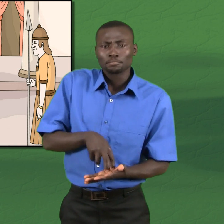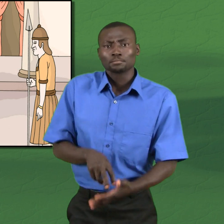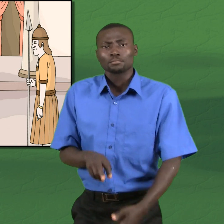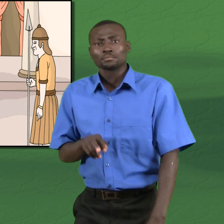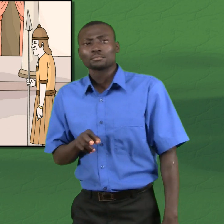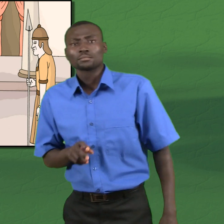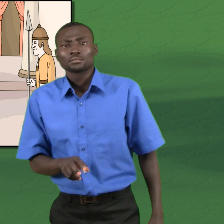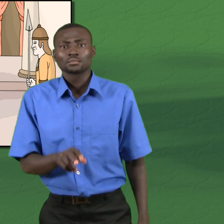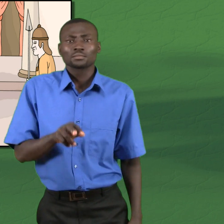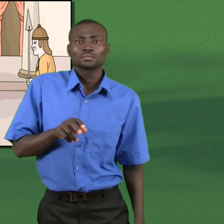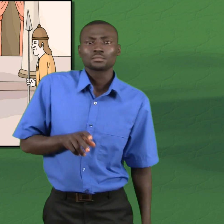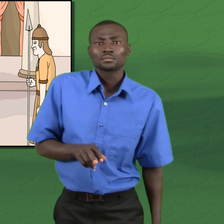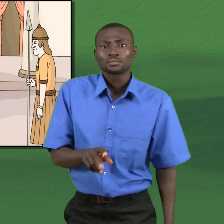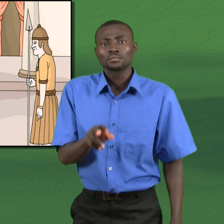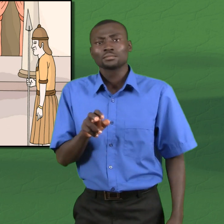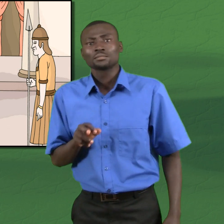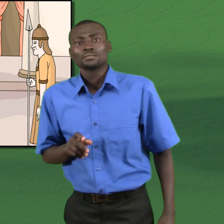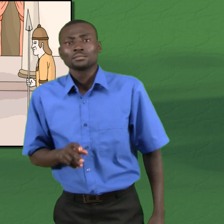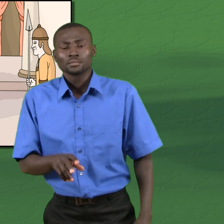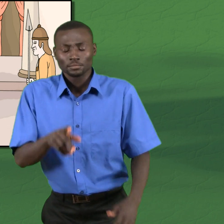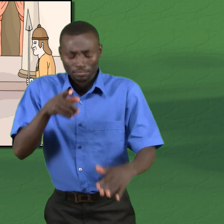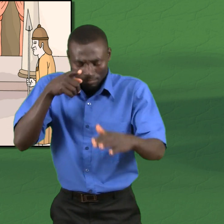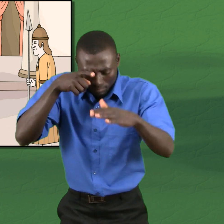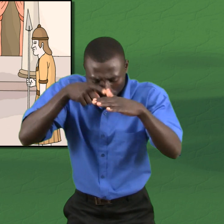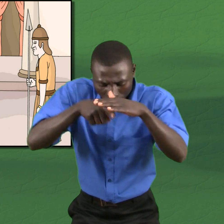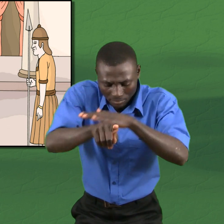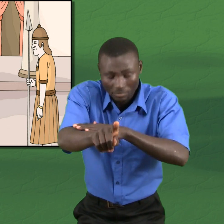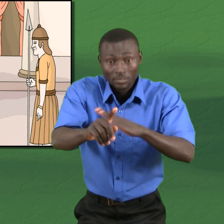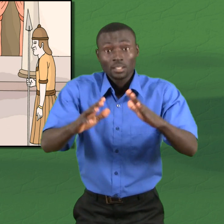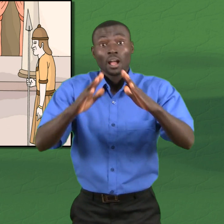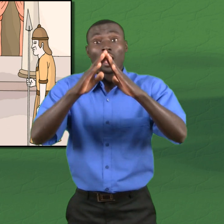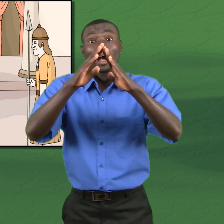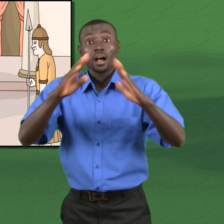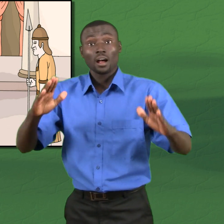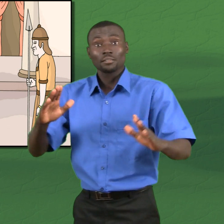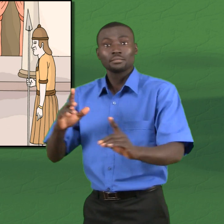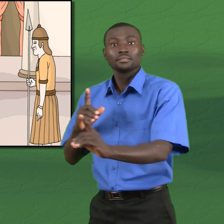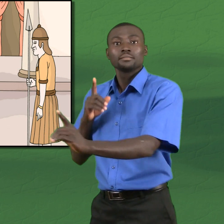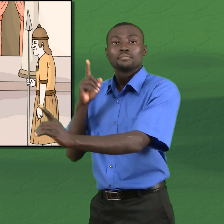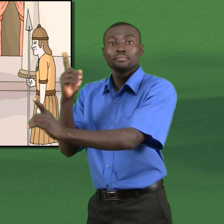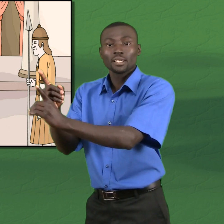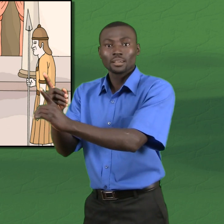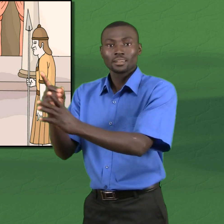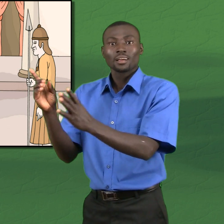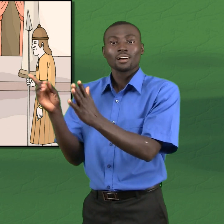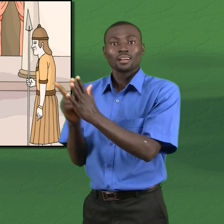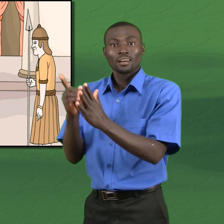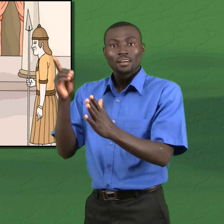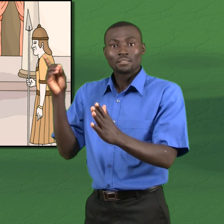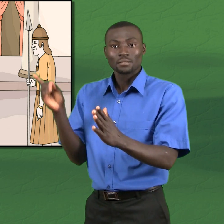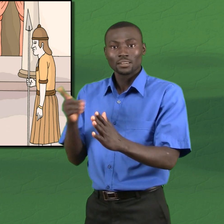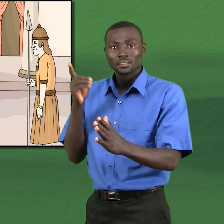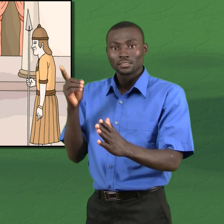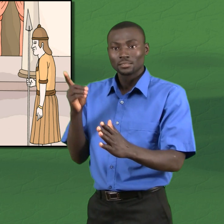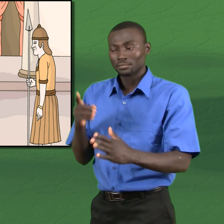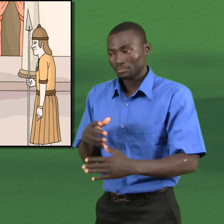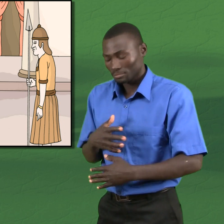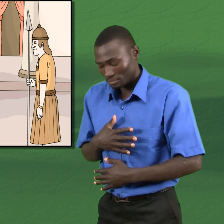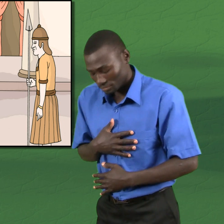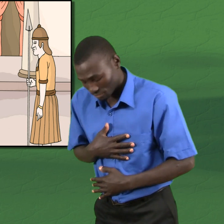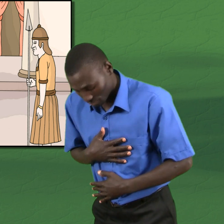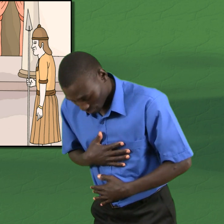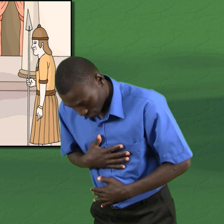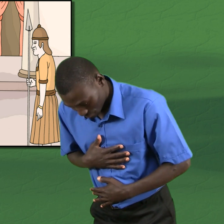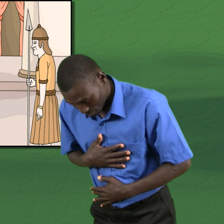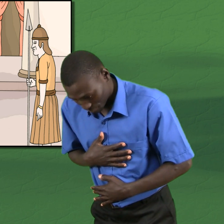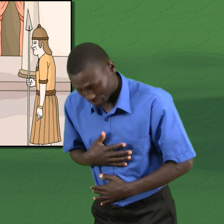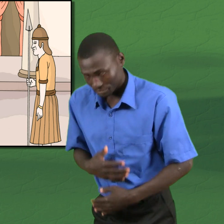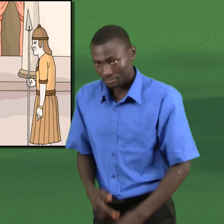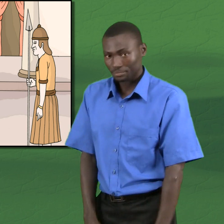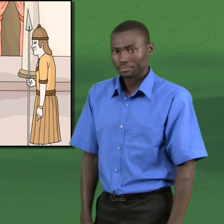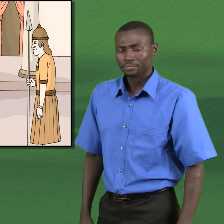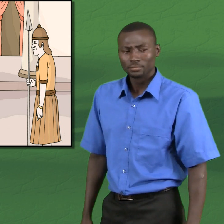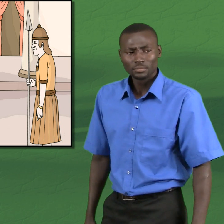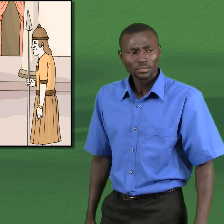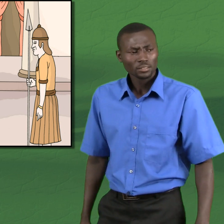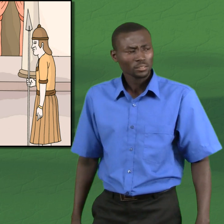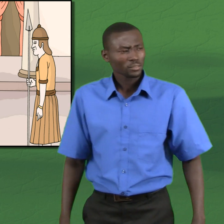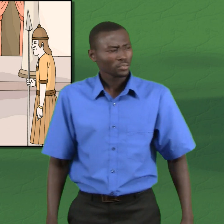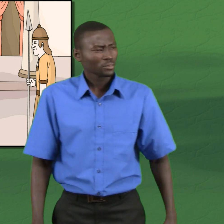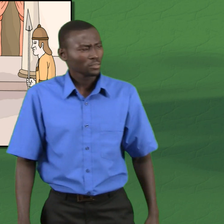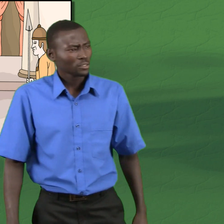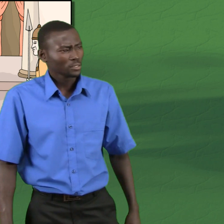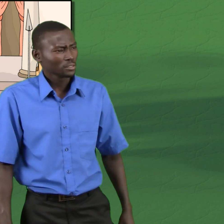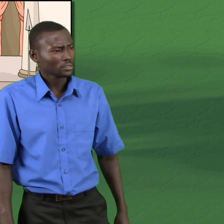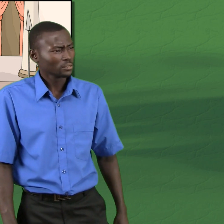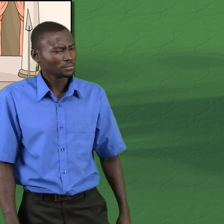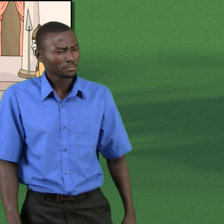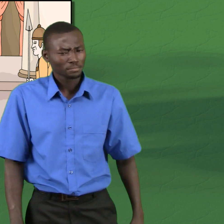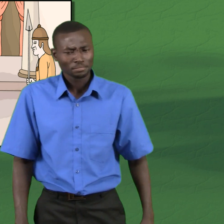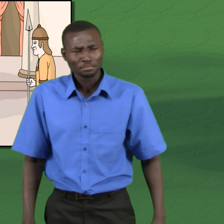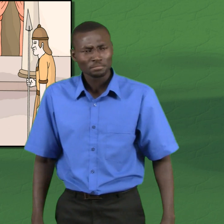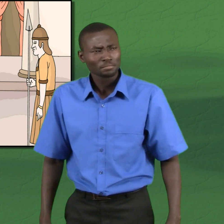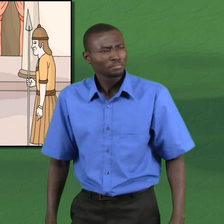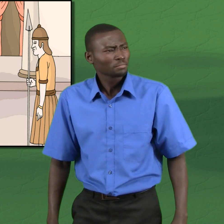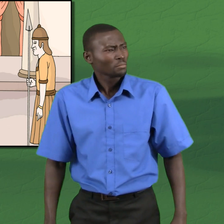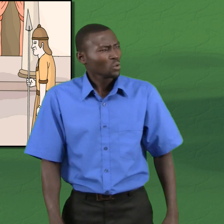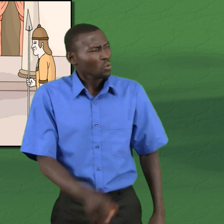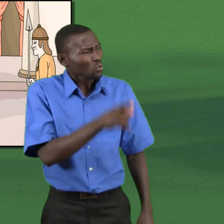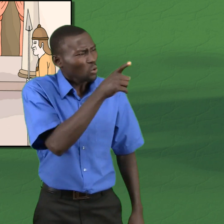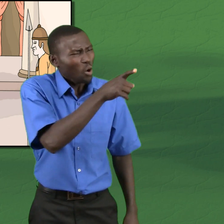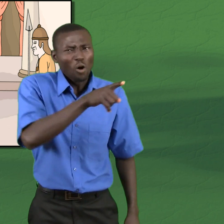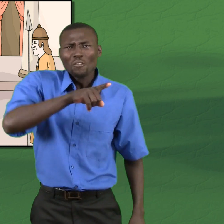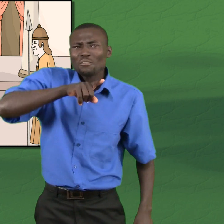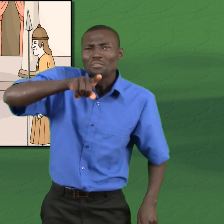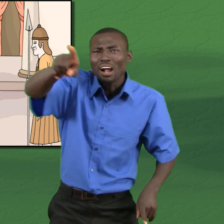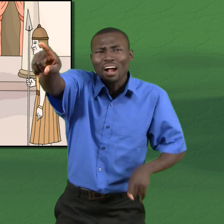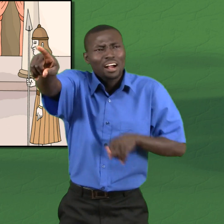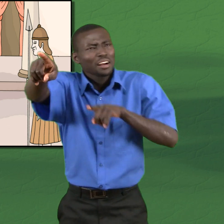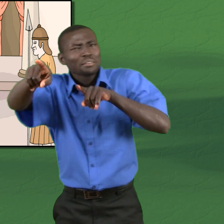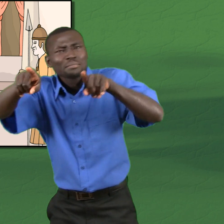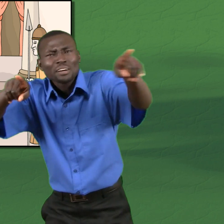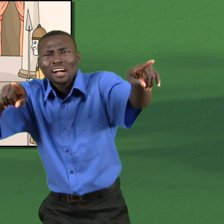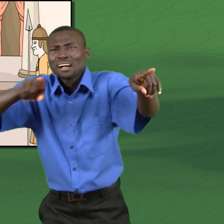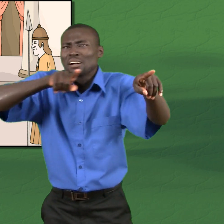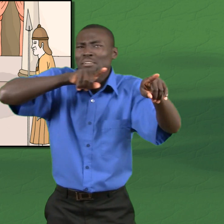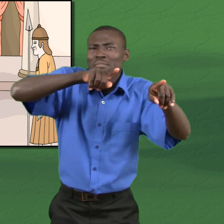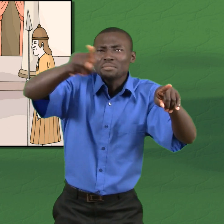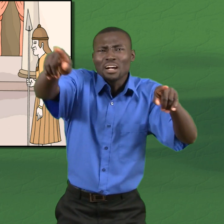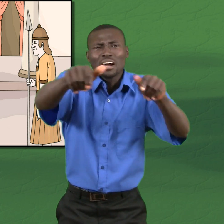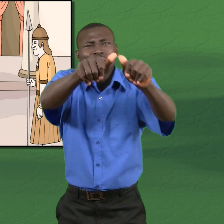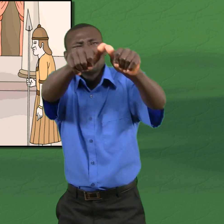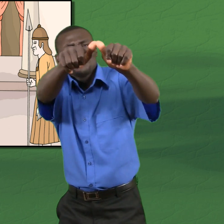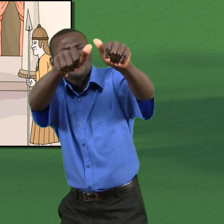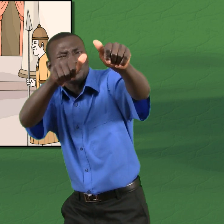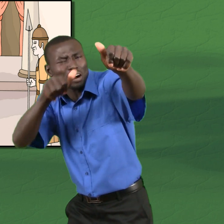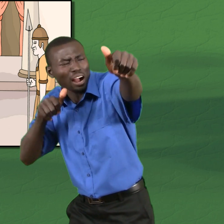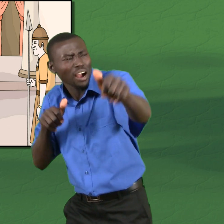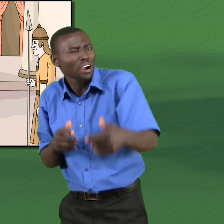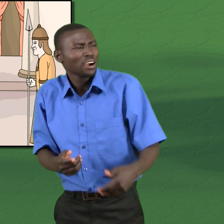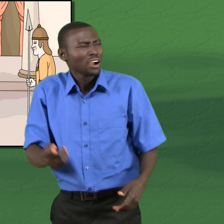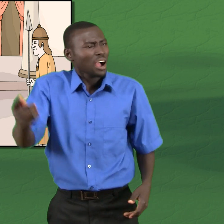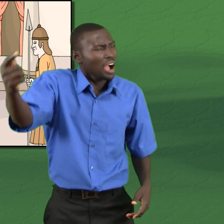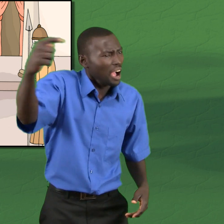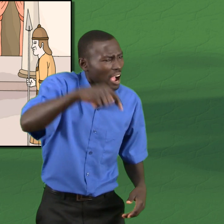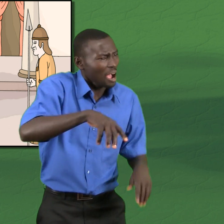David asked Uriah.